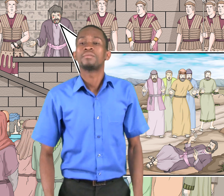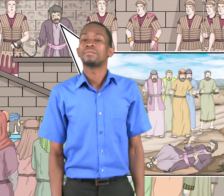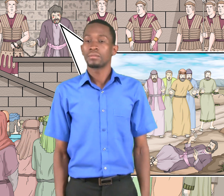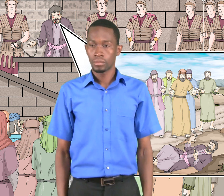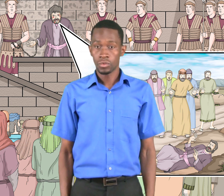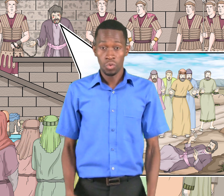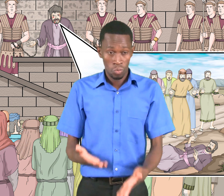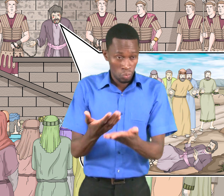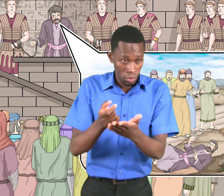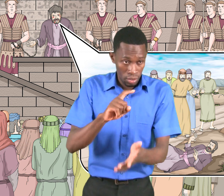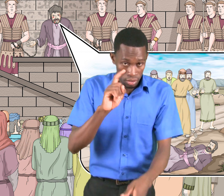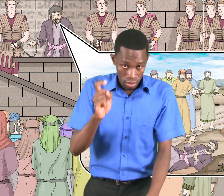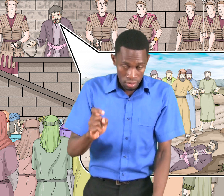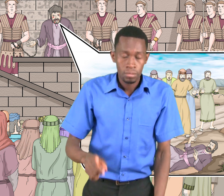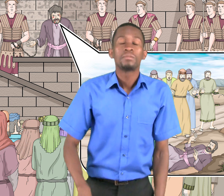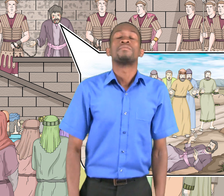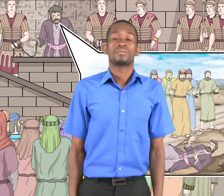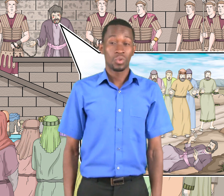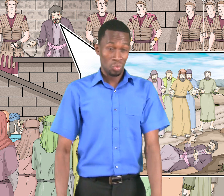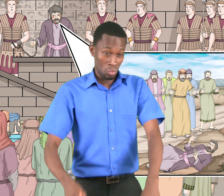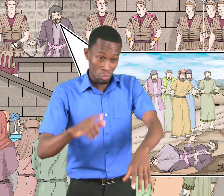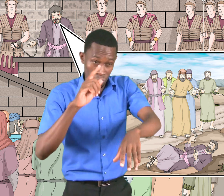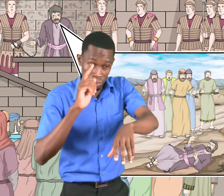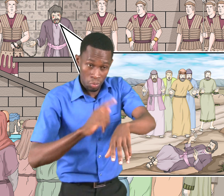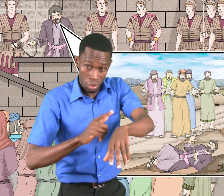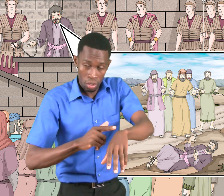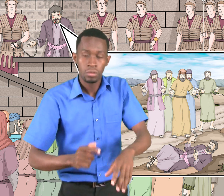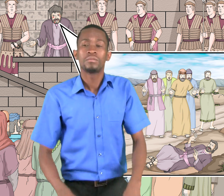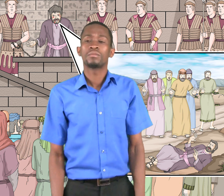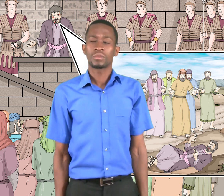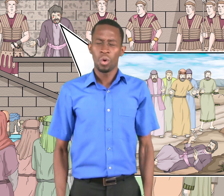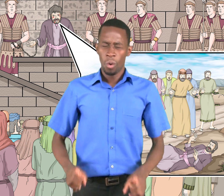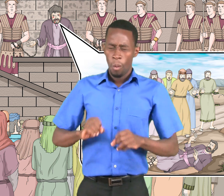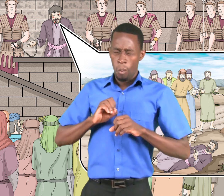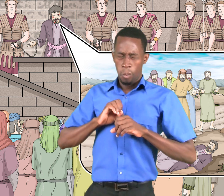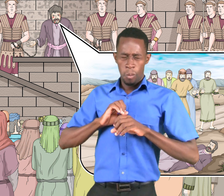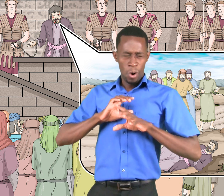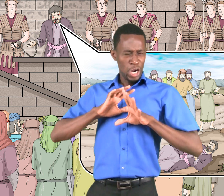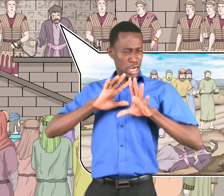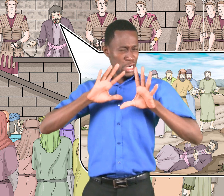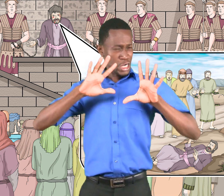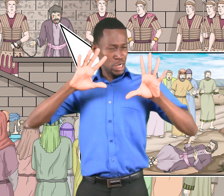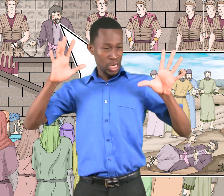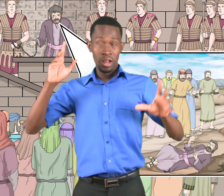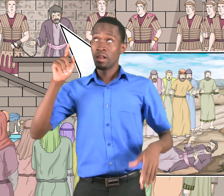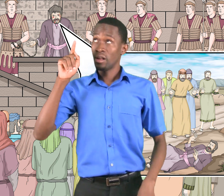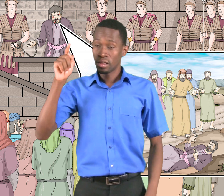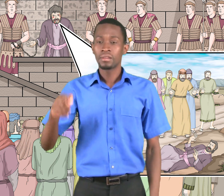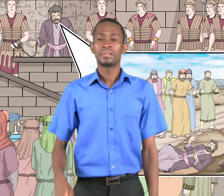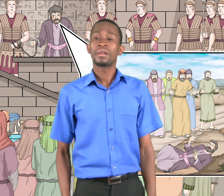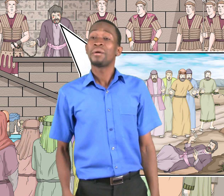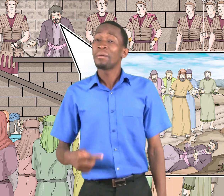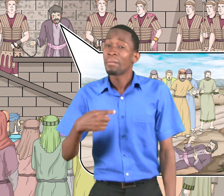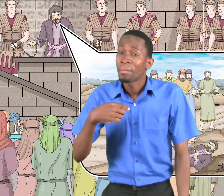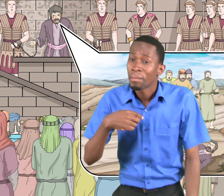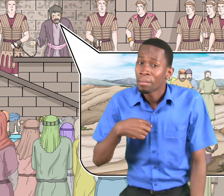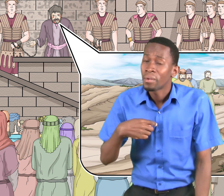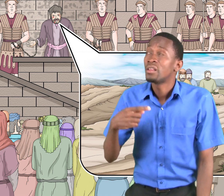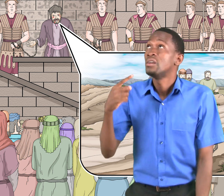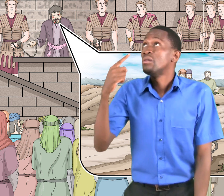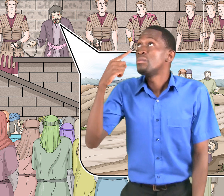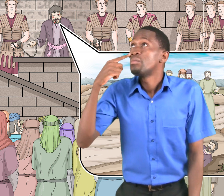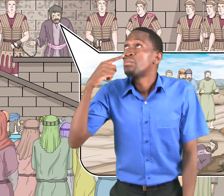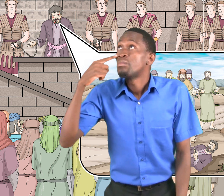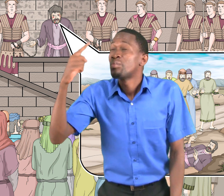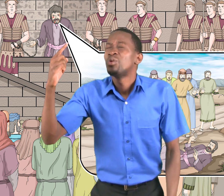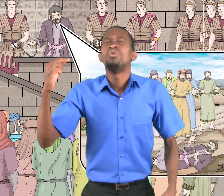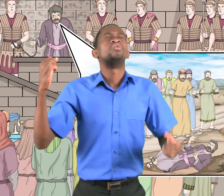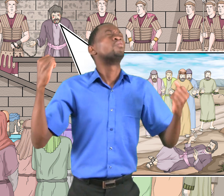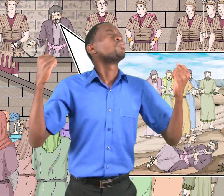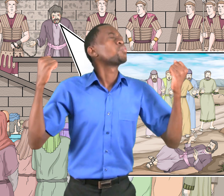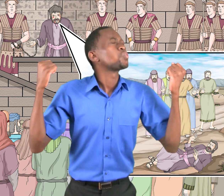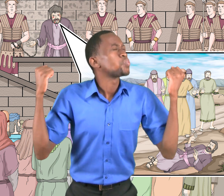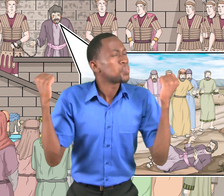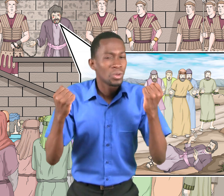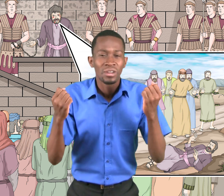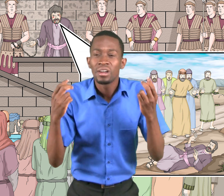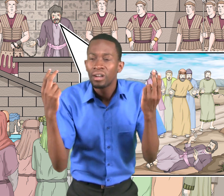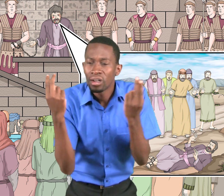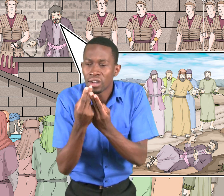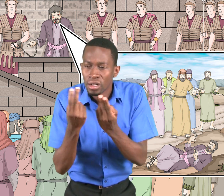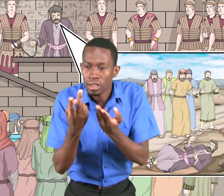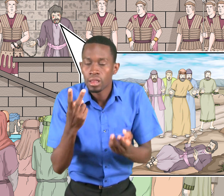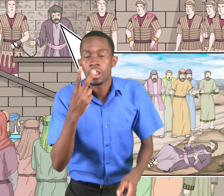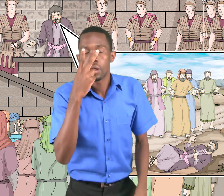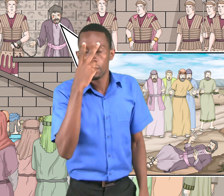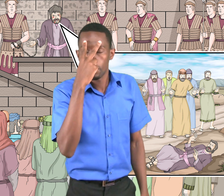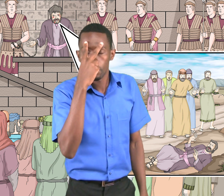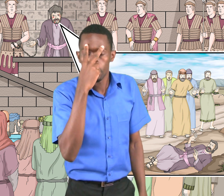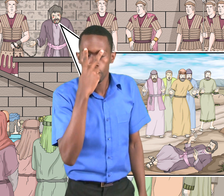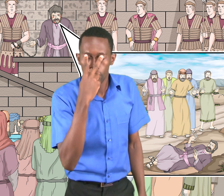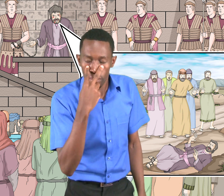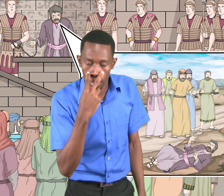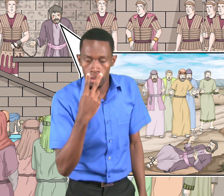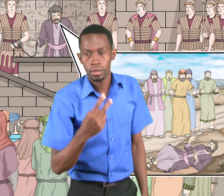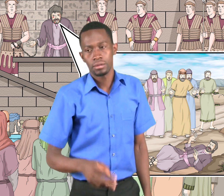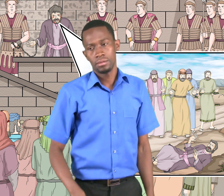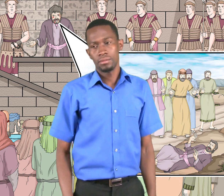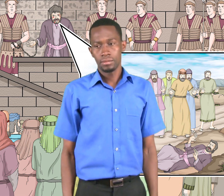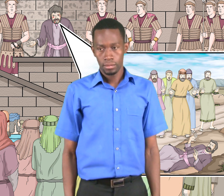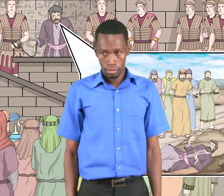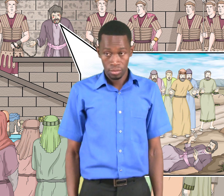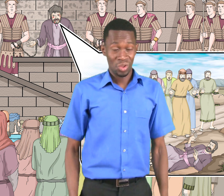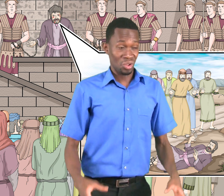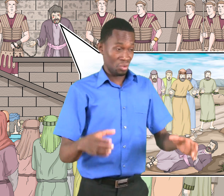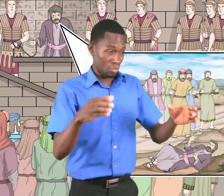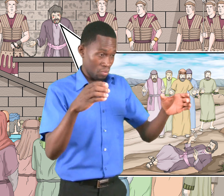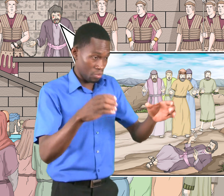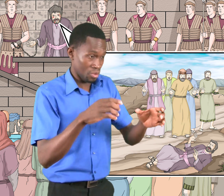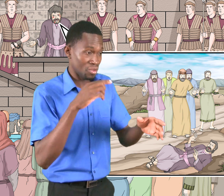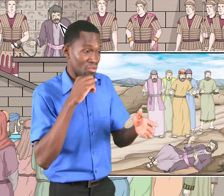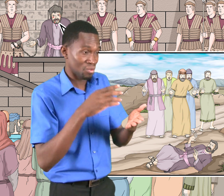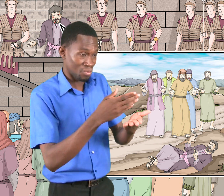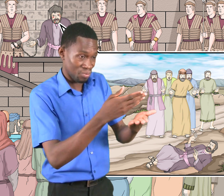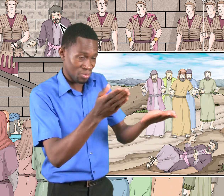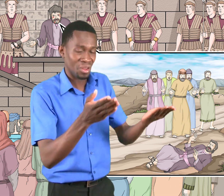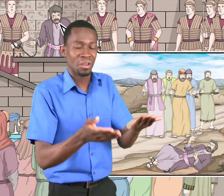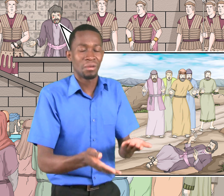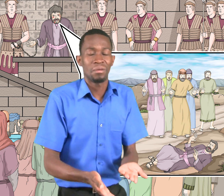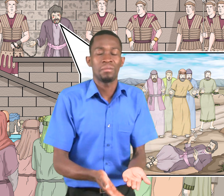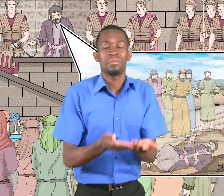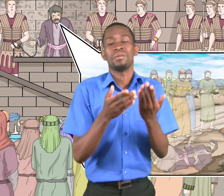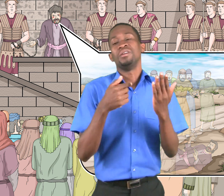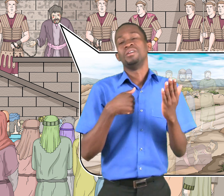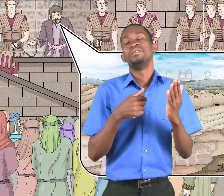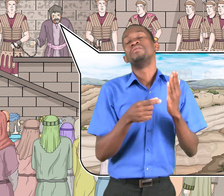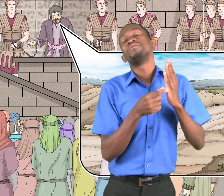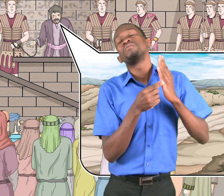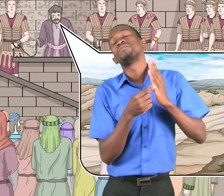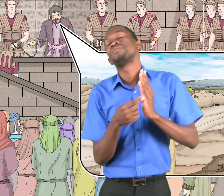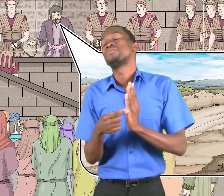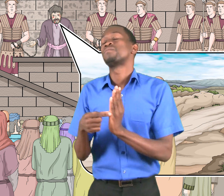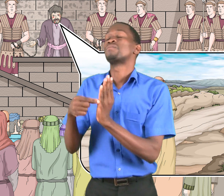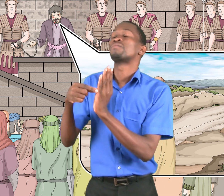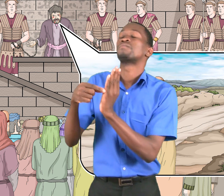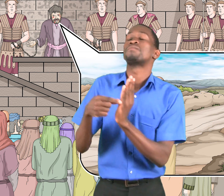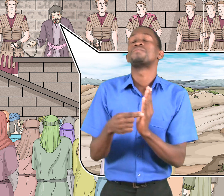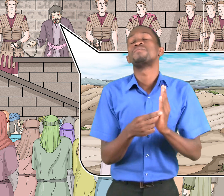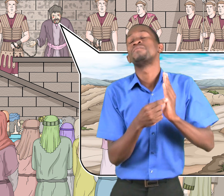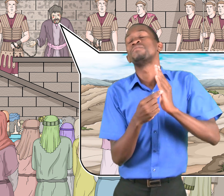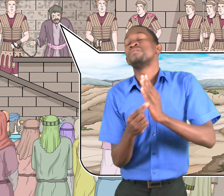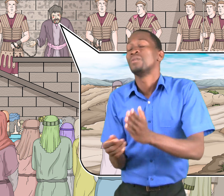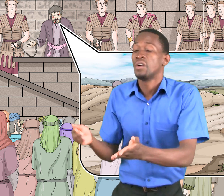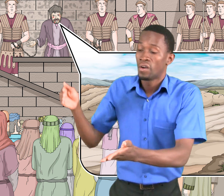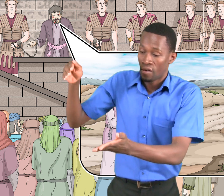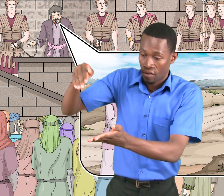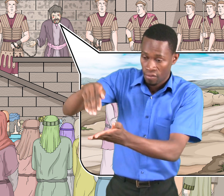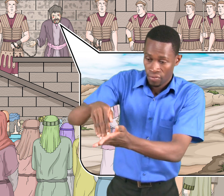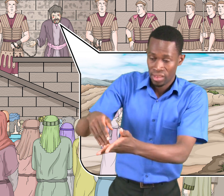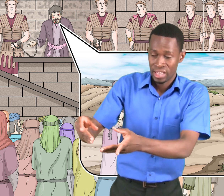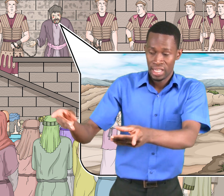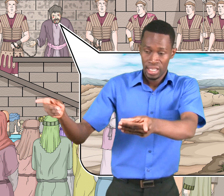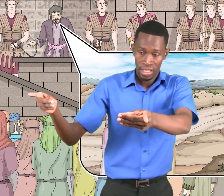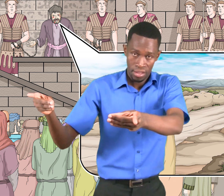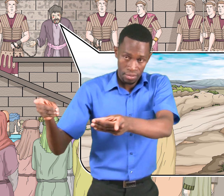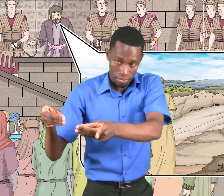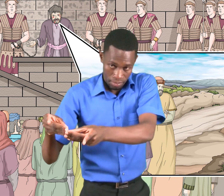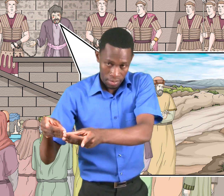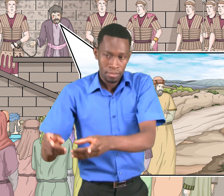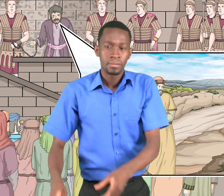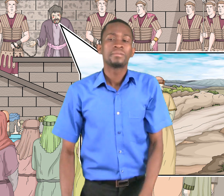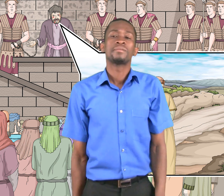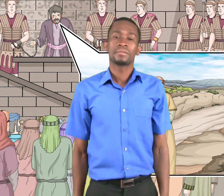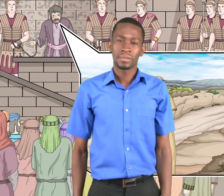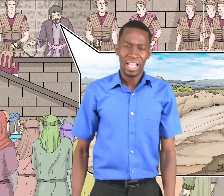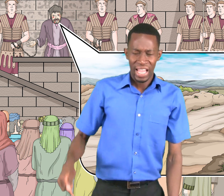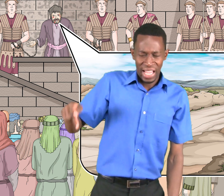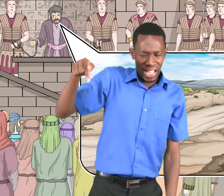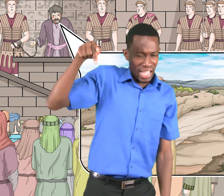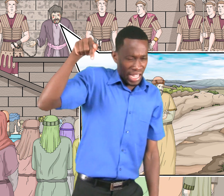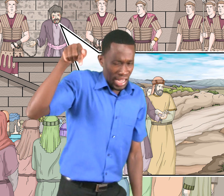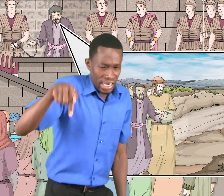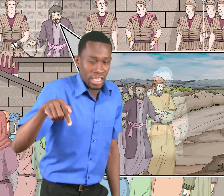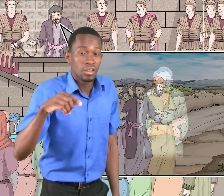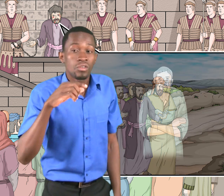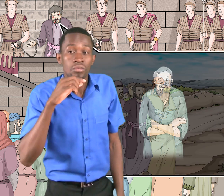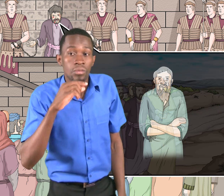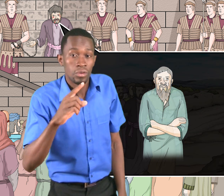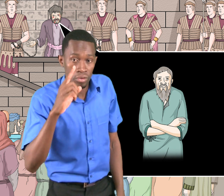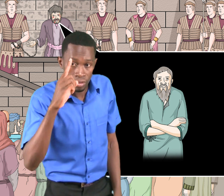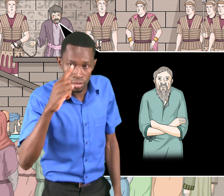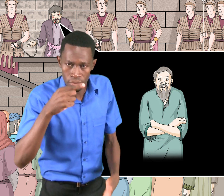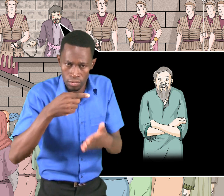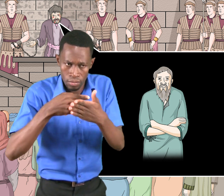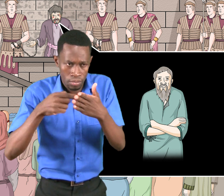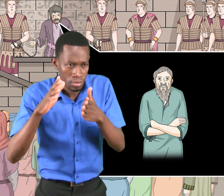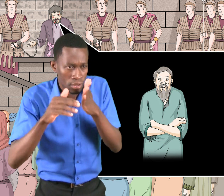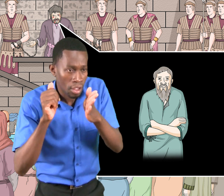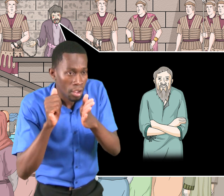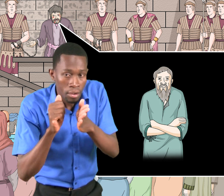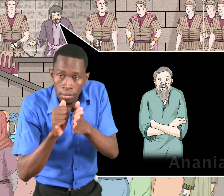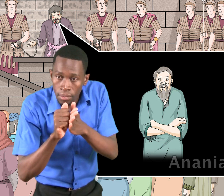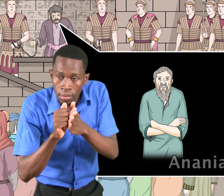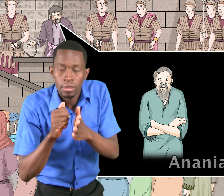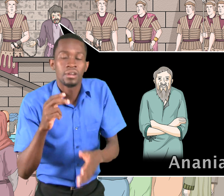Because the brilliance of the light had blinded me, my companions led me by the hand into Damascus.